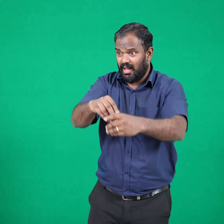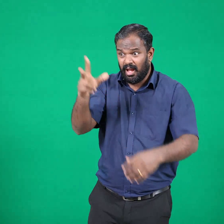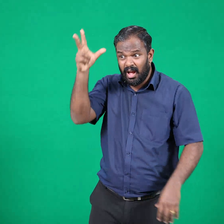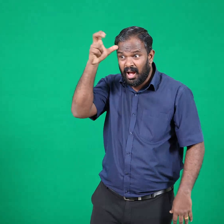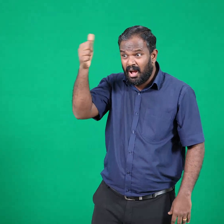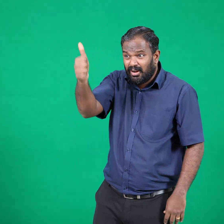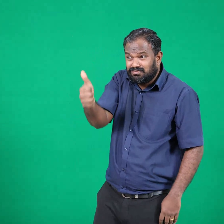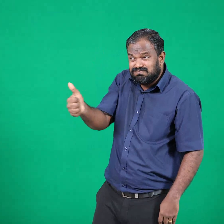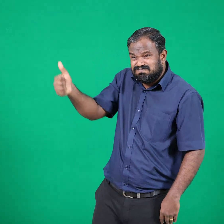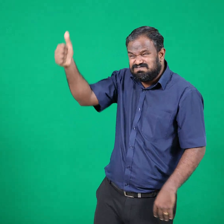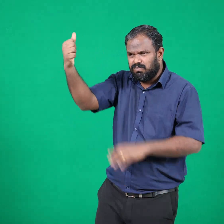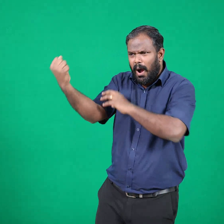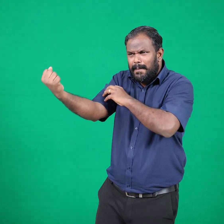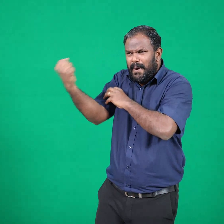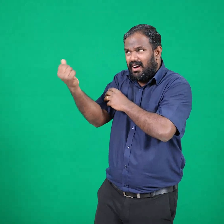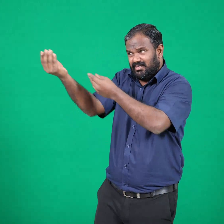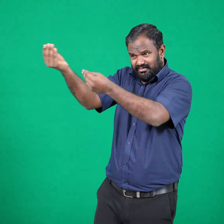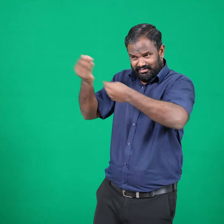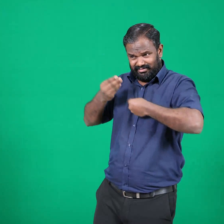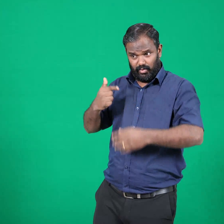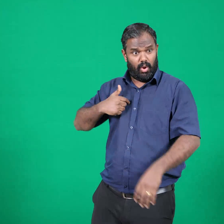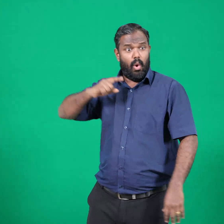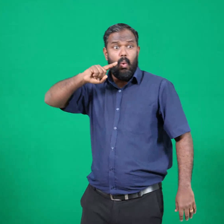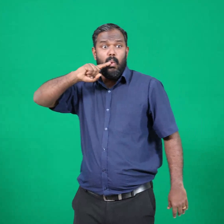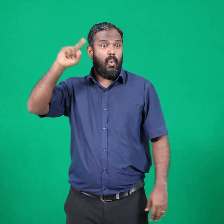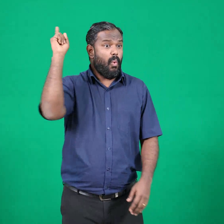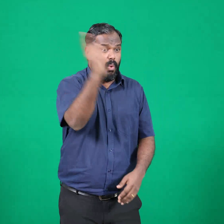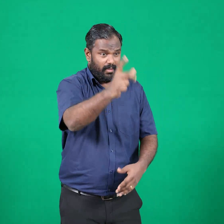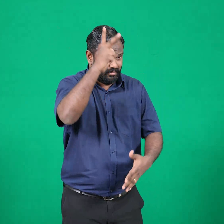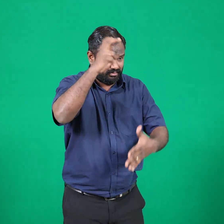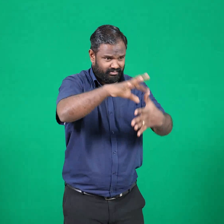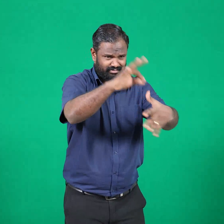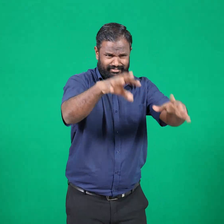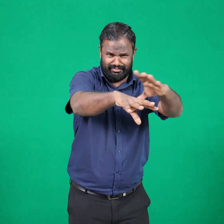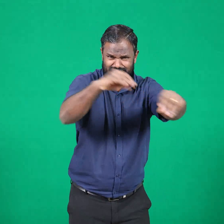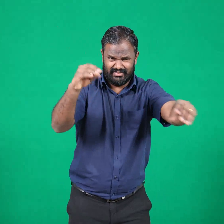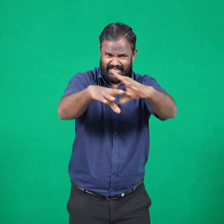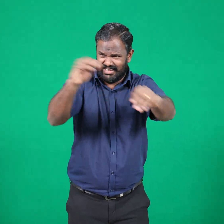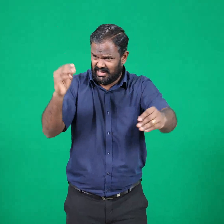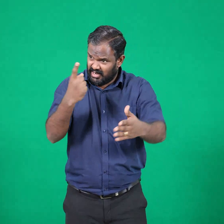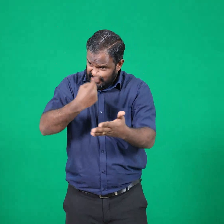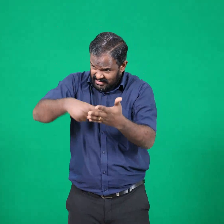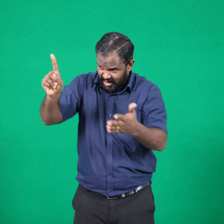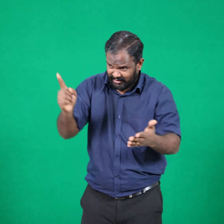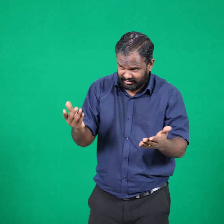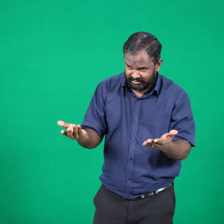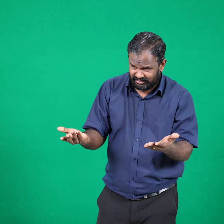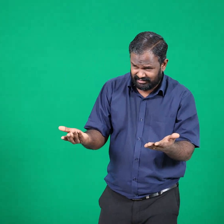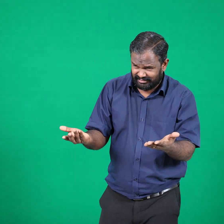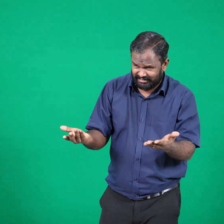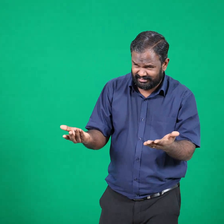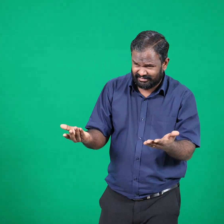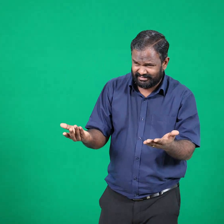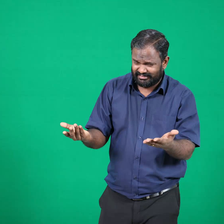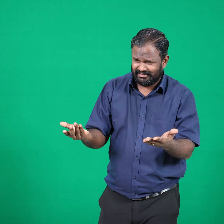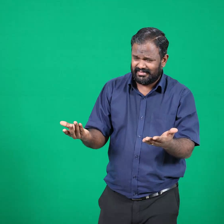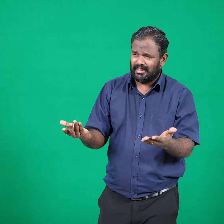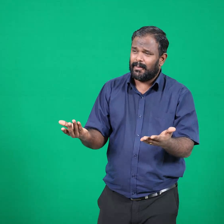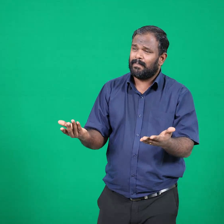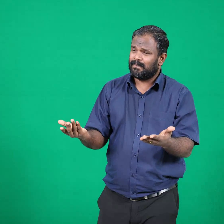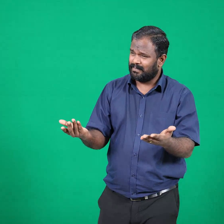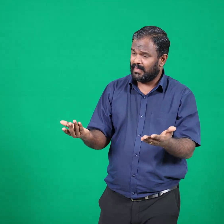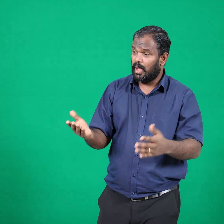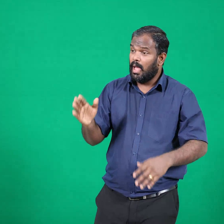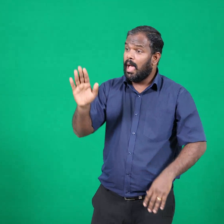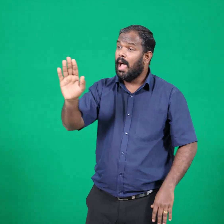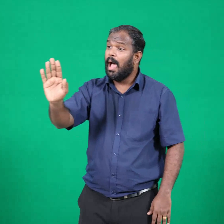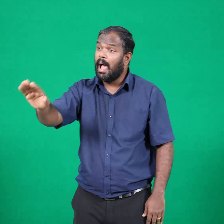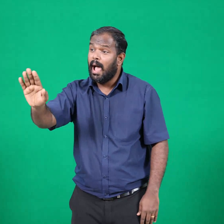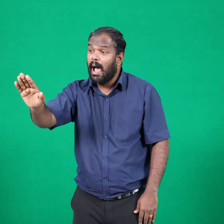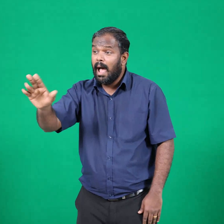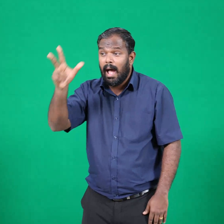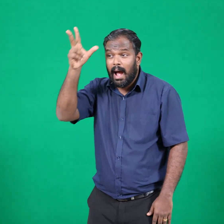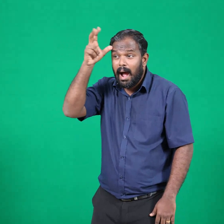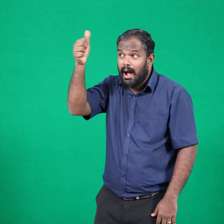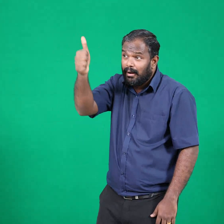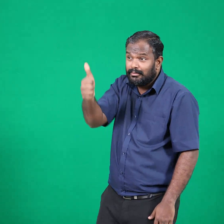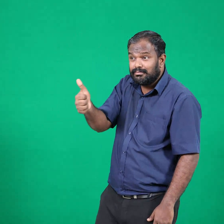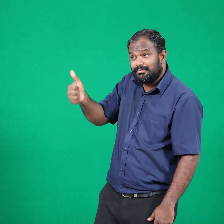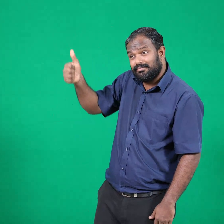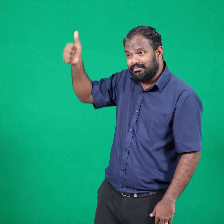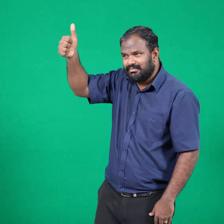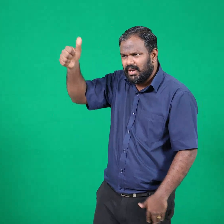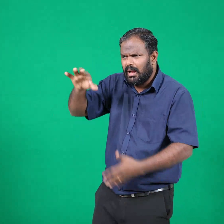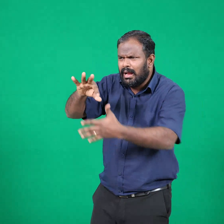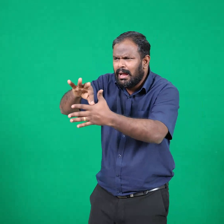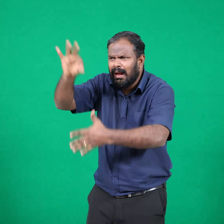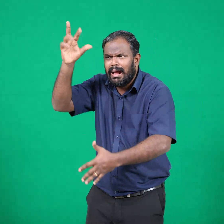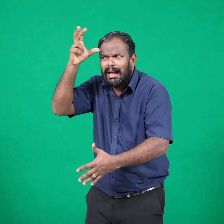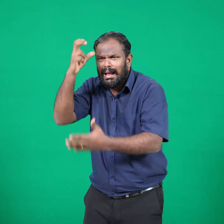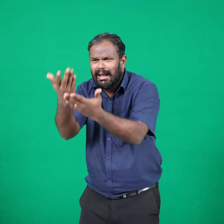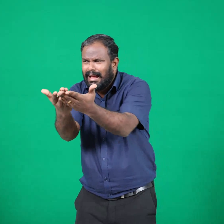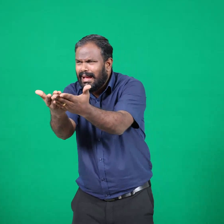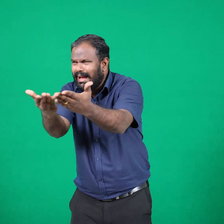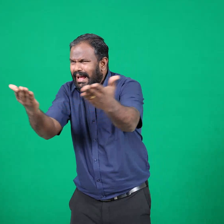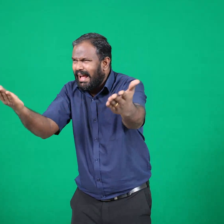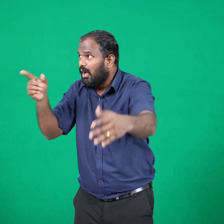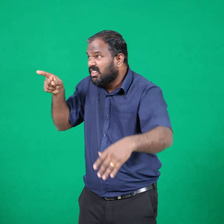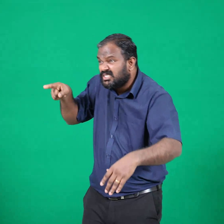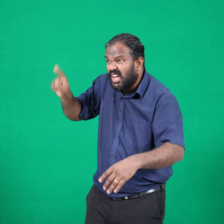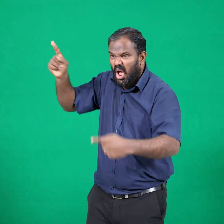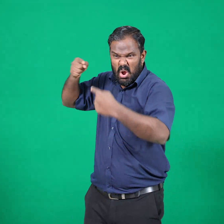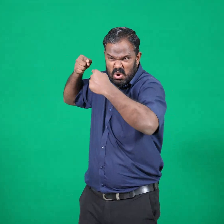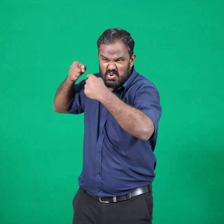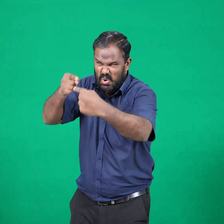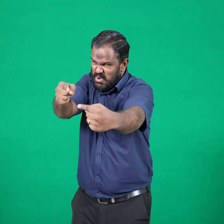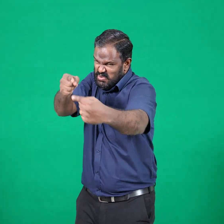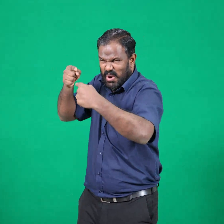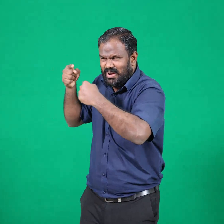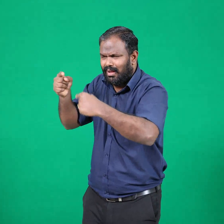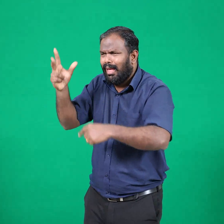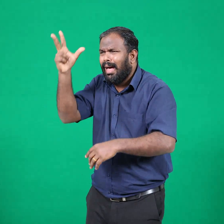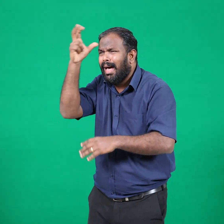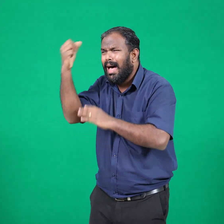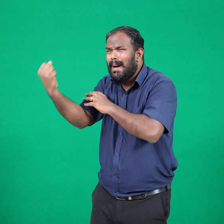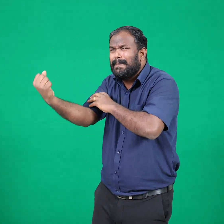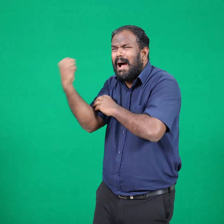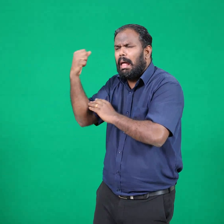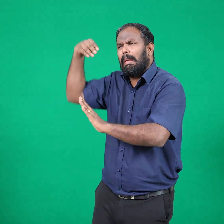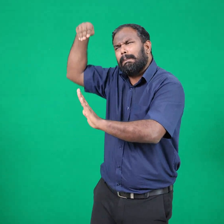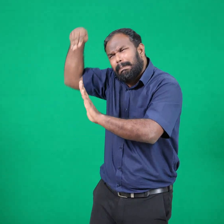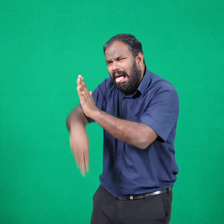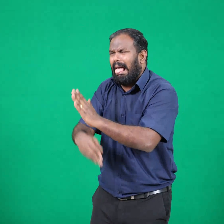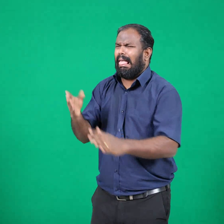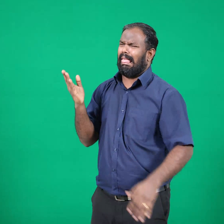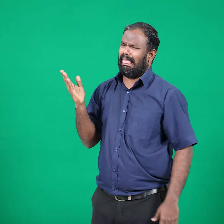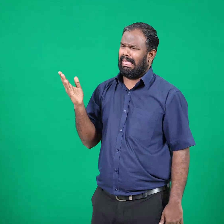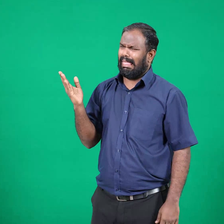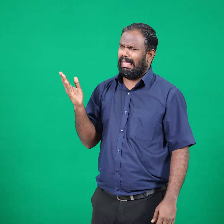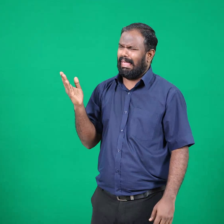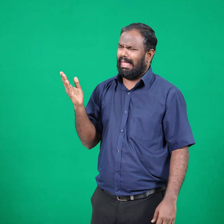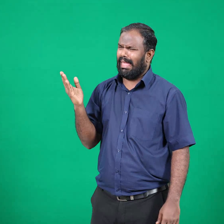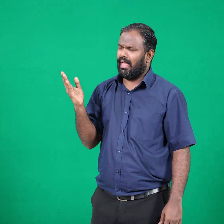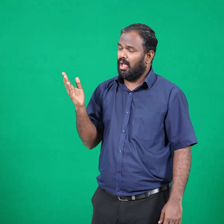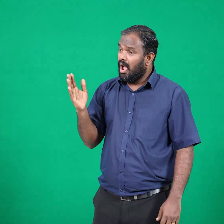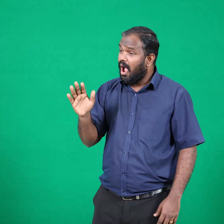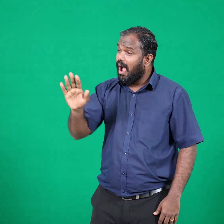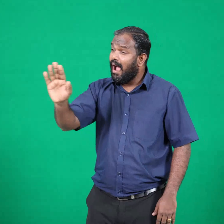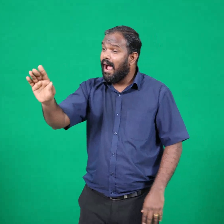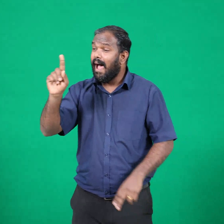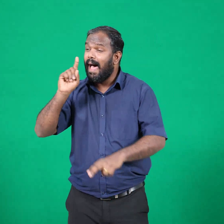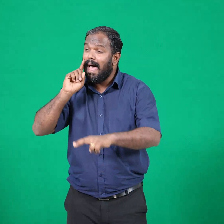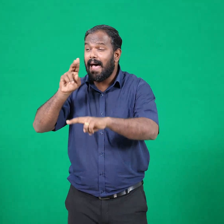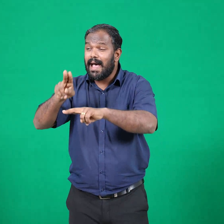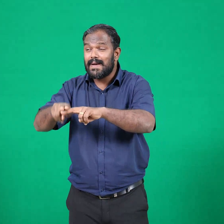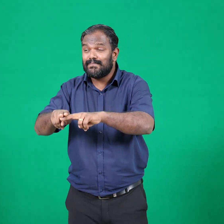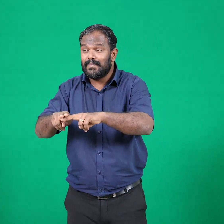If Satan is divided against himself, how can his kingdom stand?